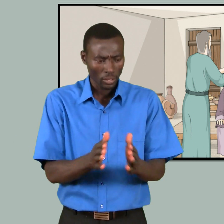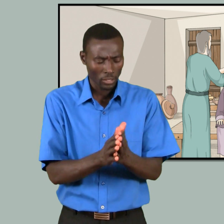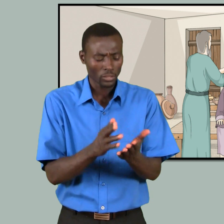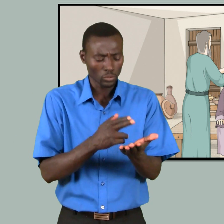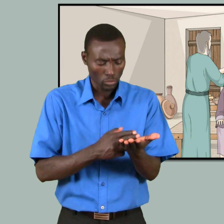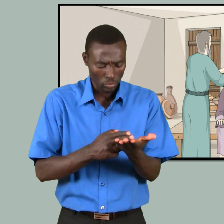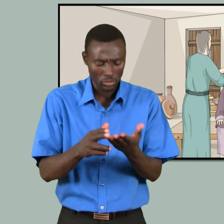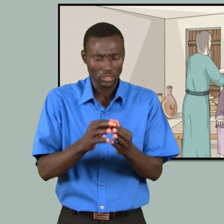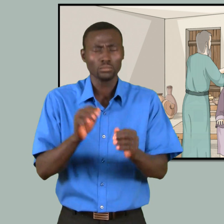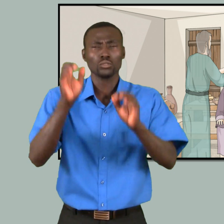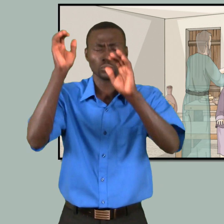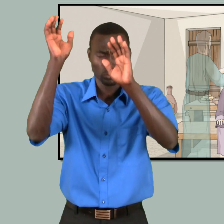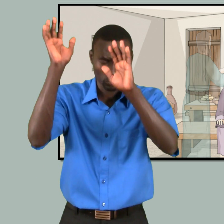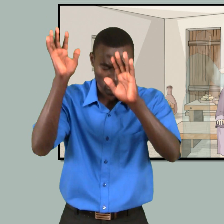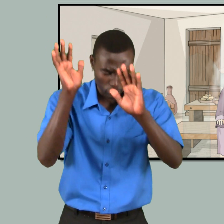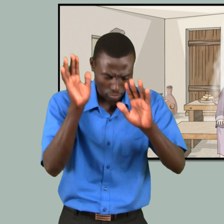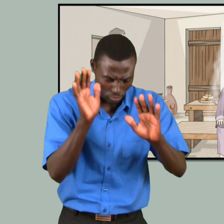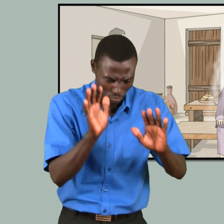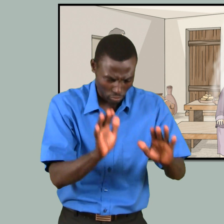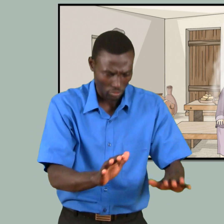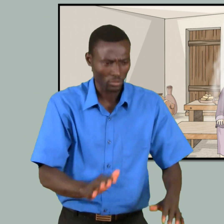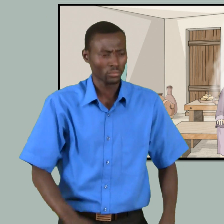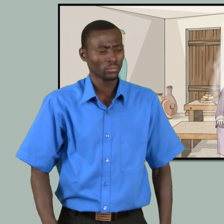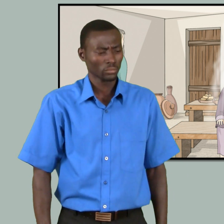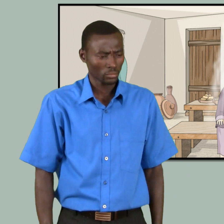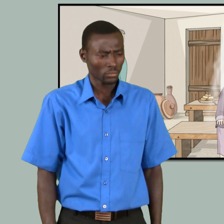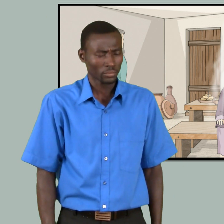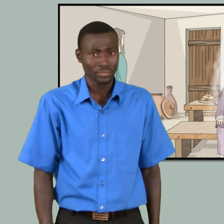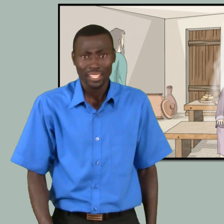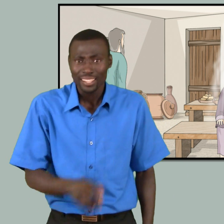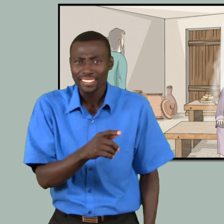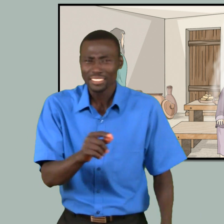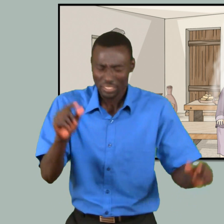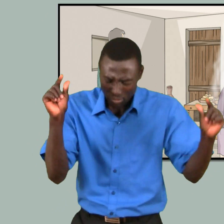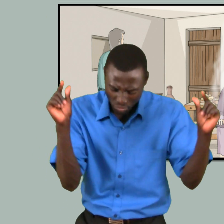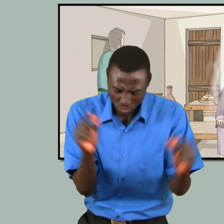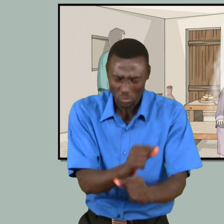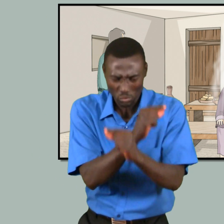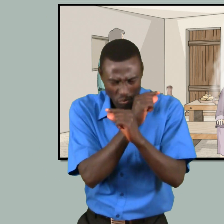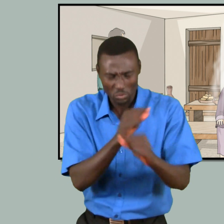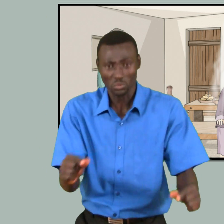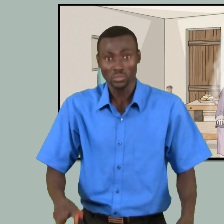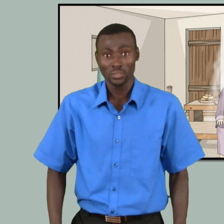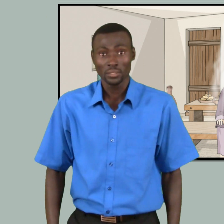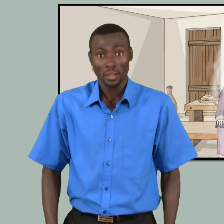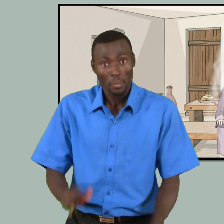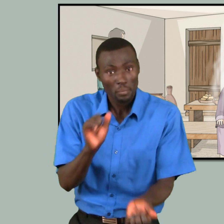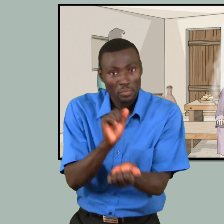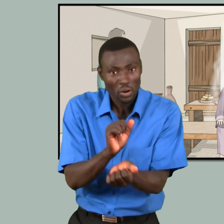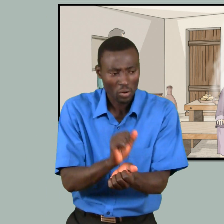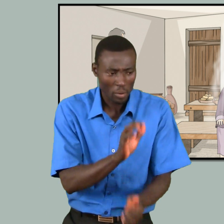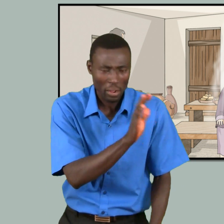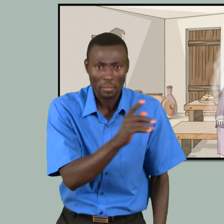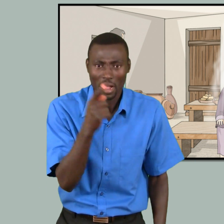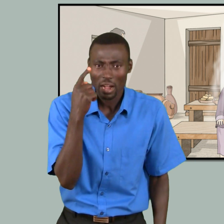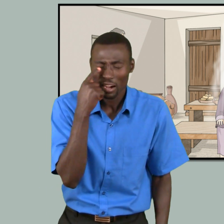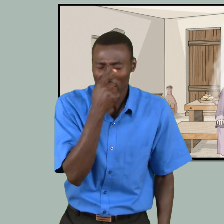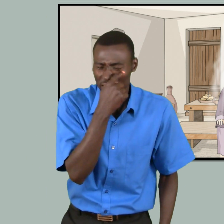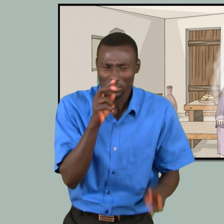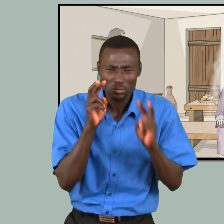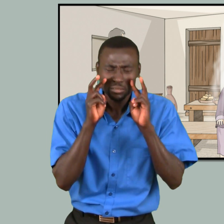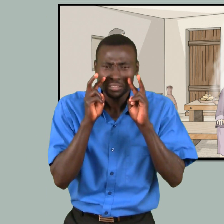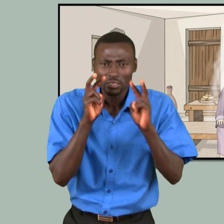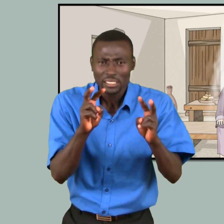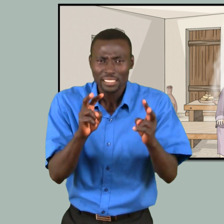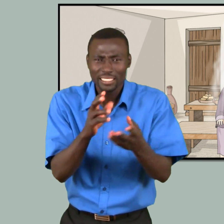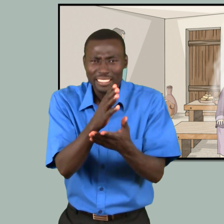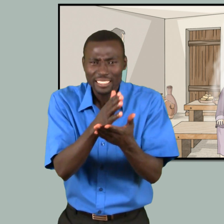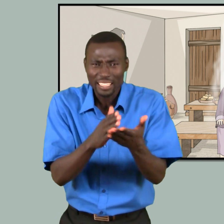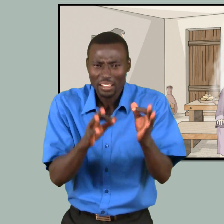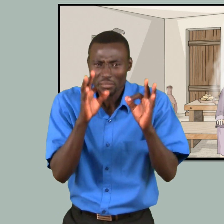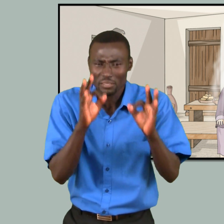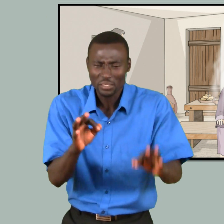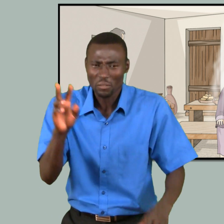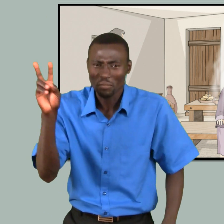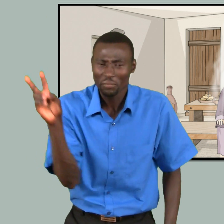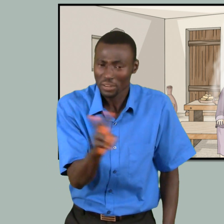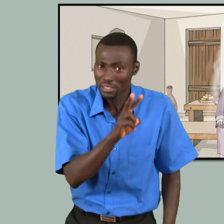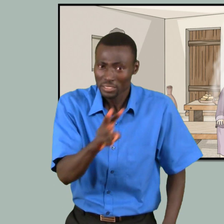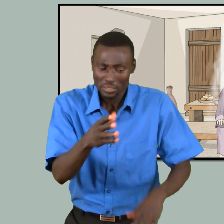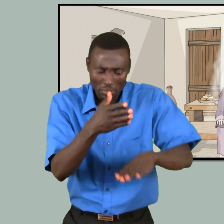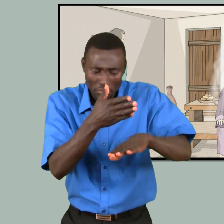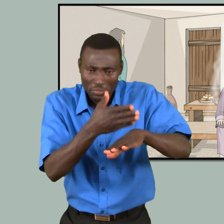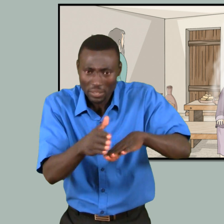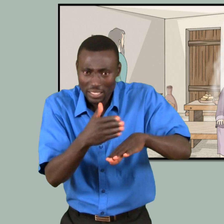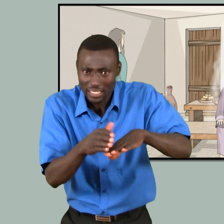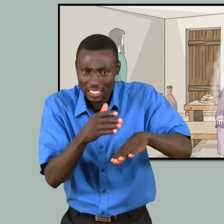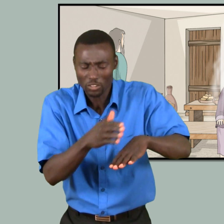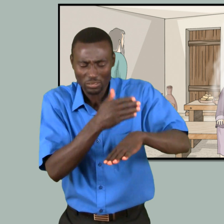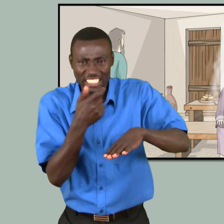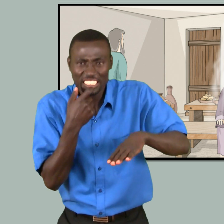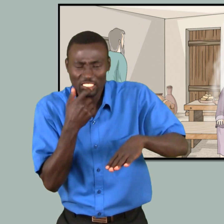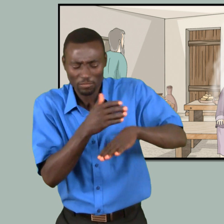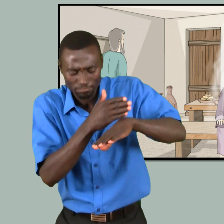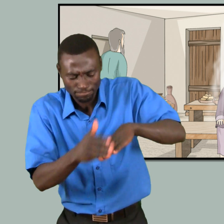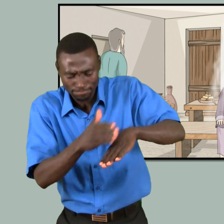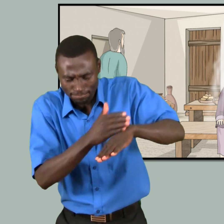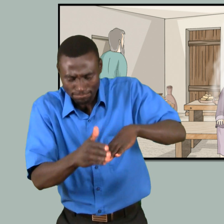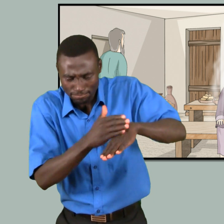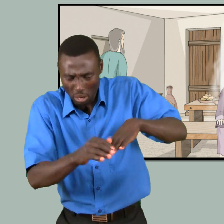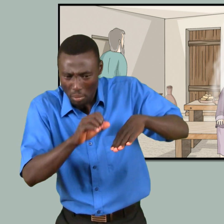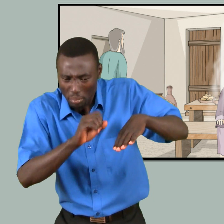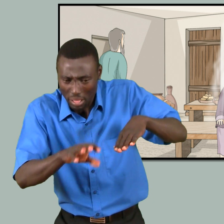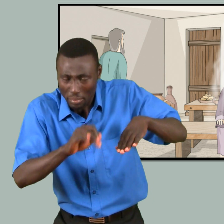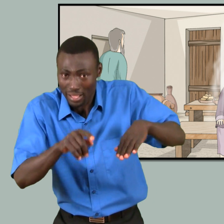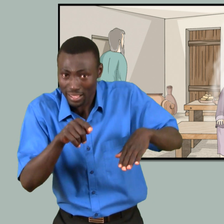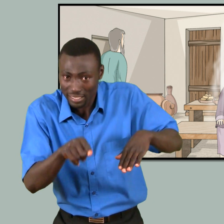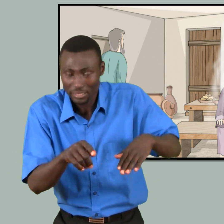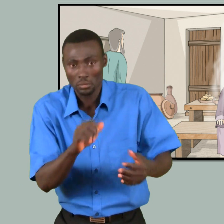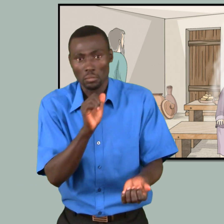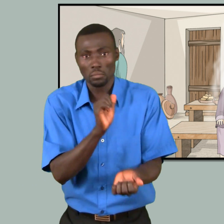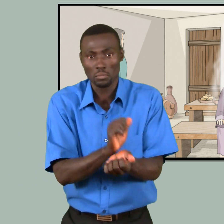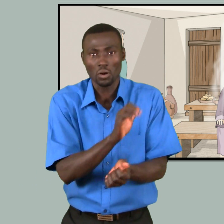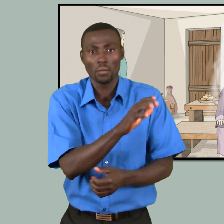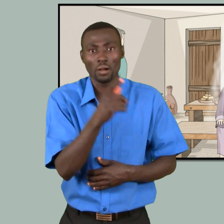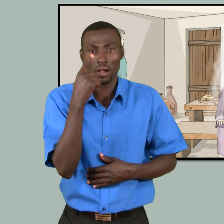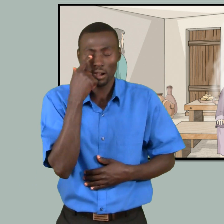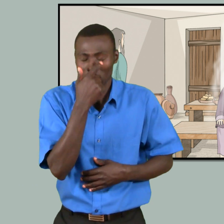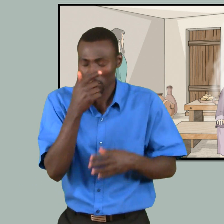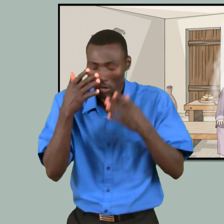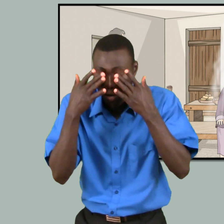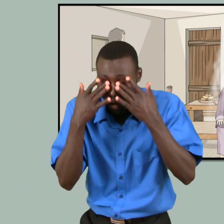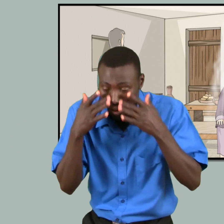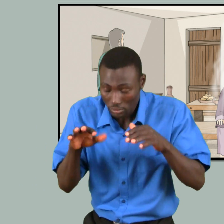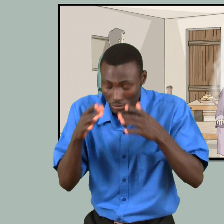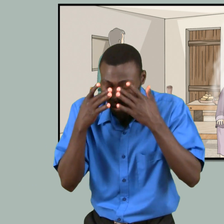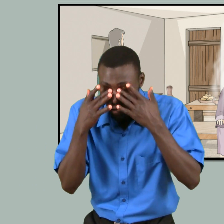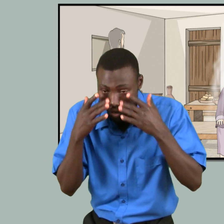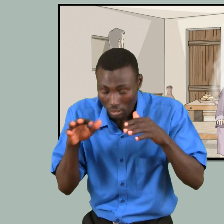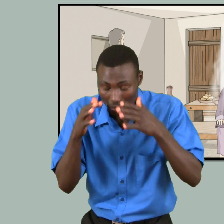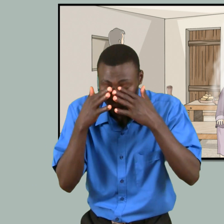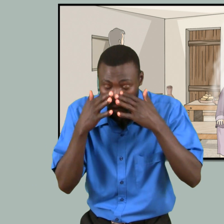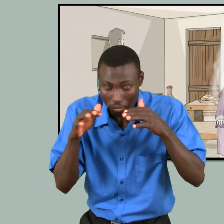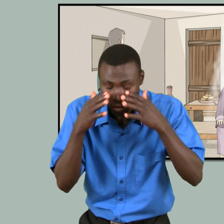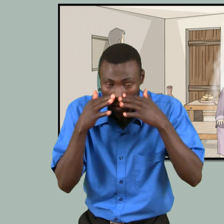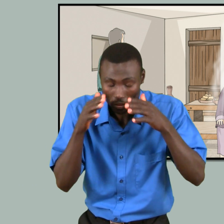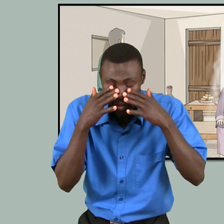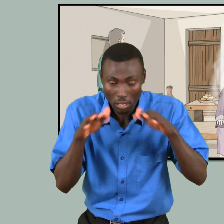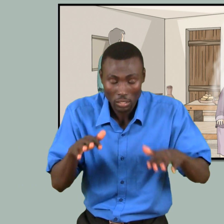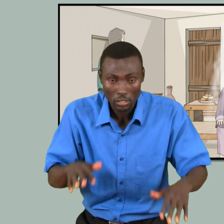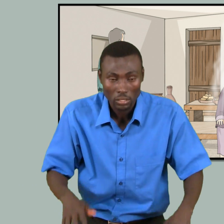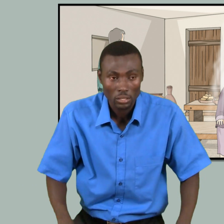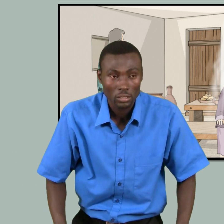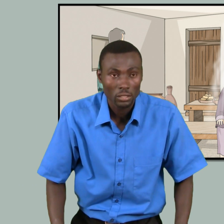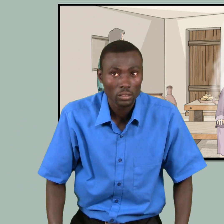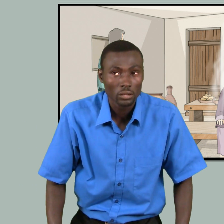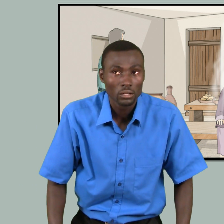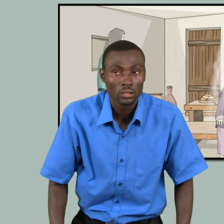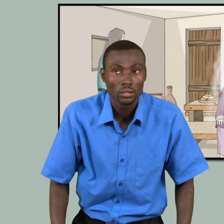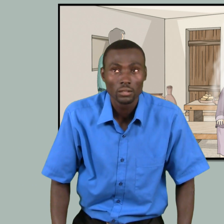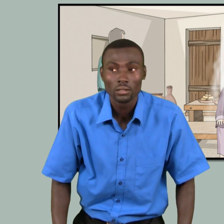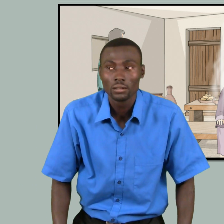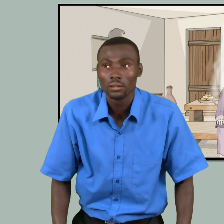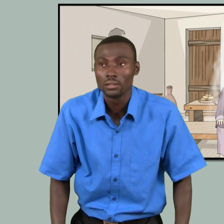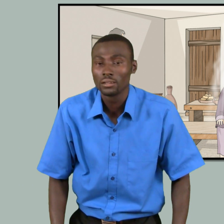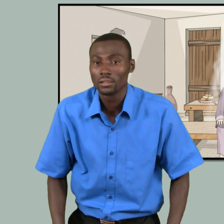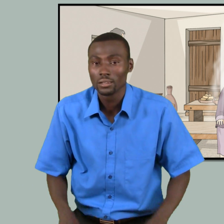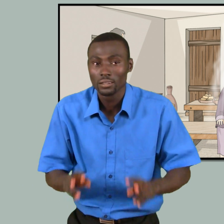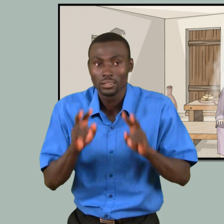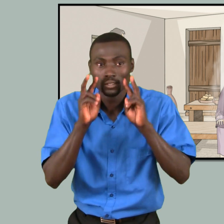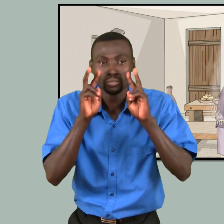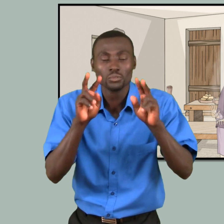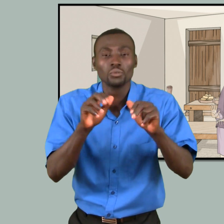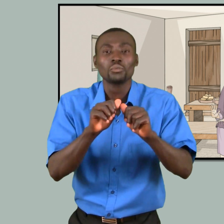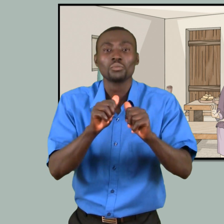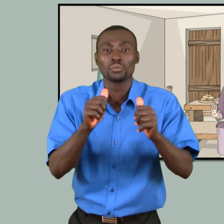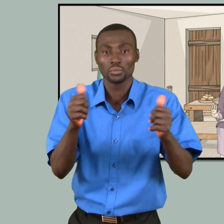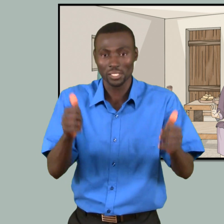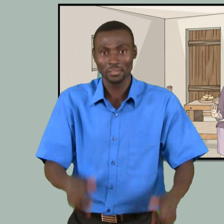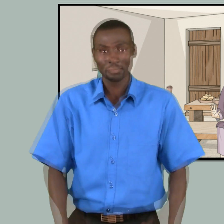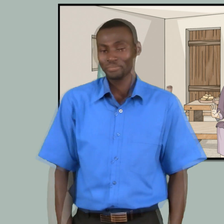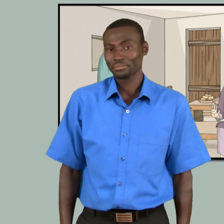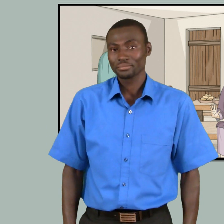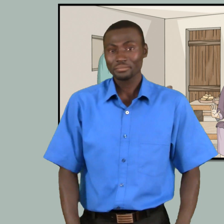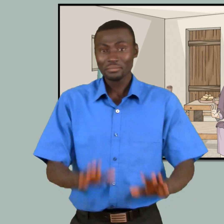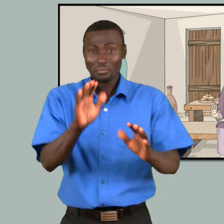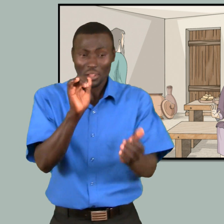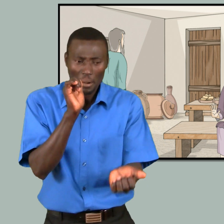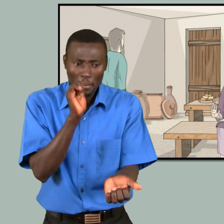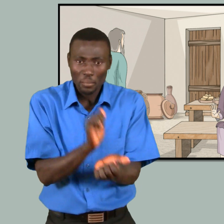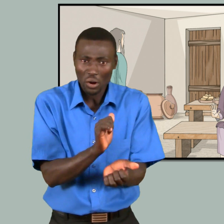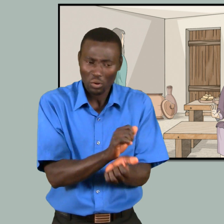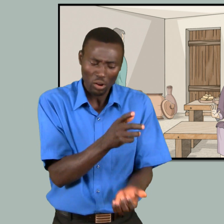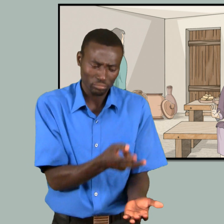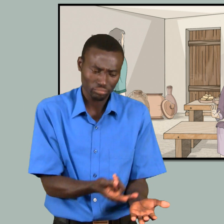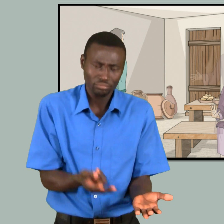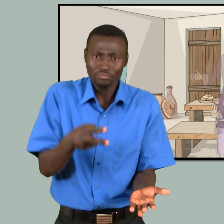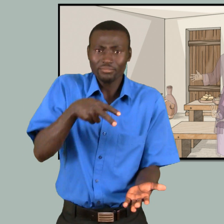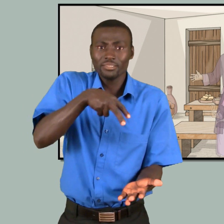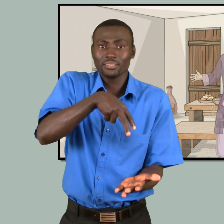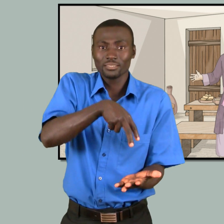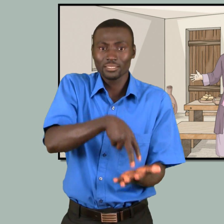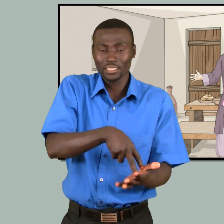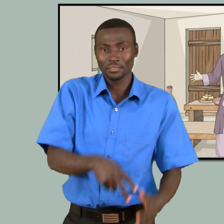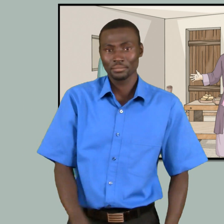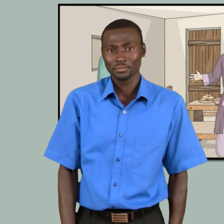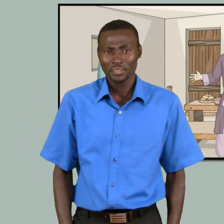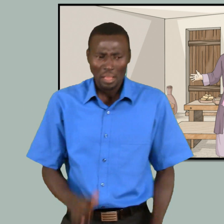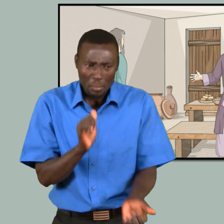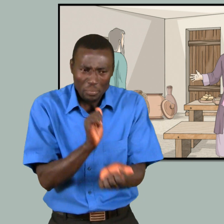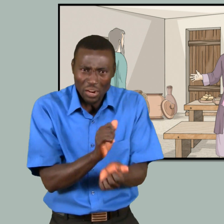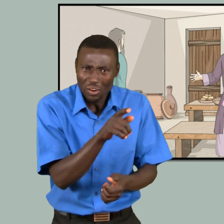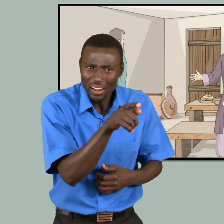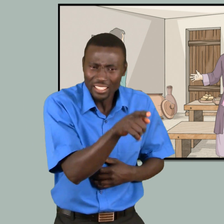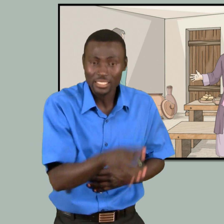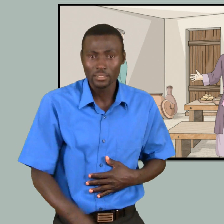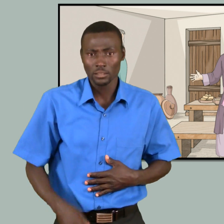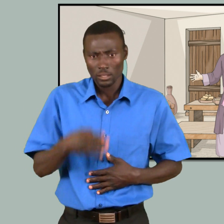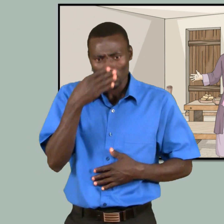At that instant, something like scales fell from Saul’s eyes, and his sight was restored.